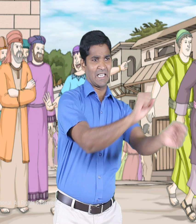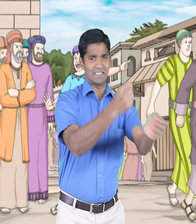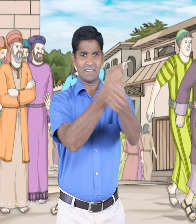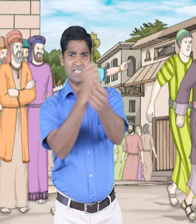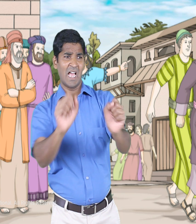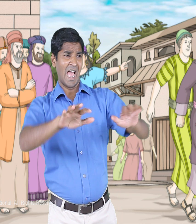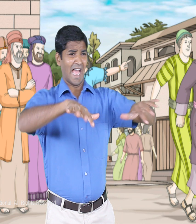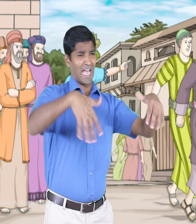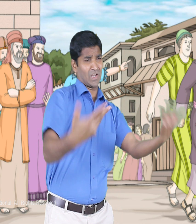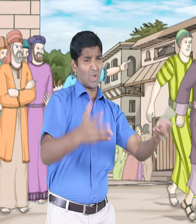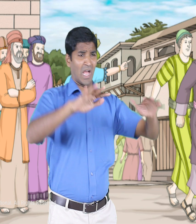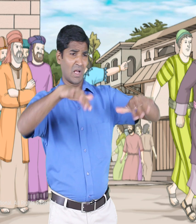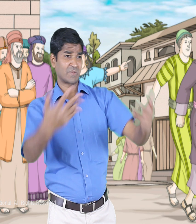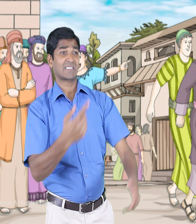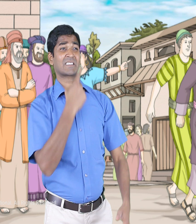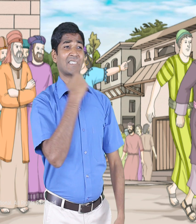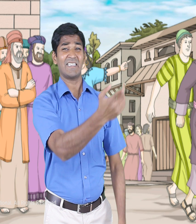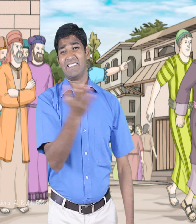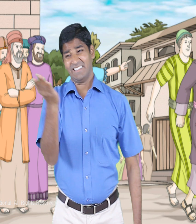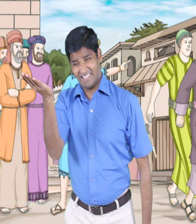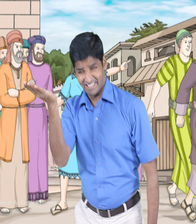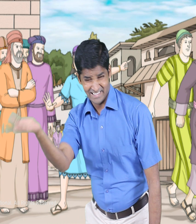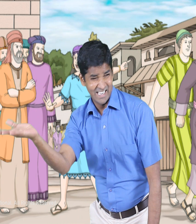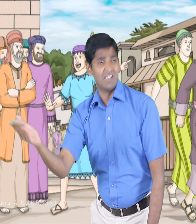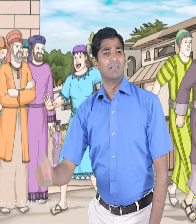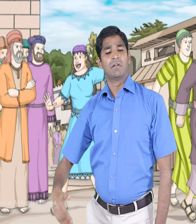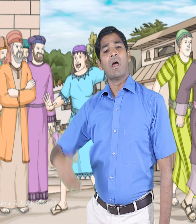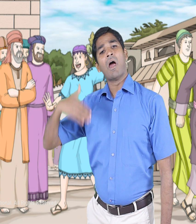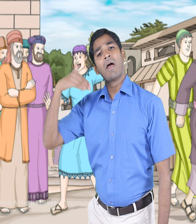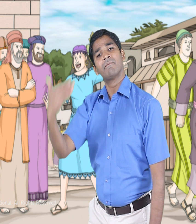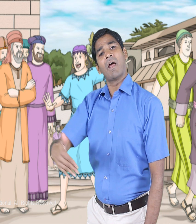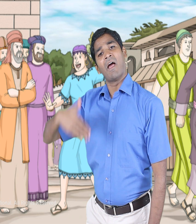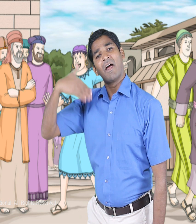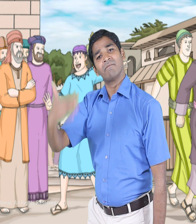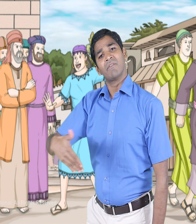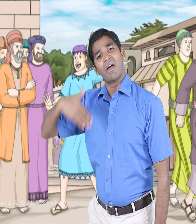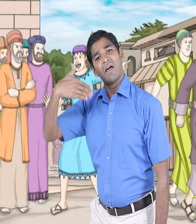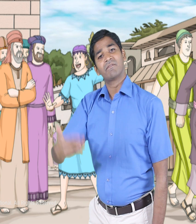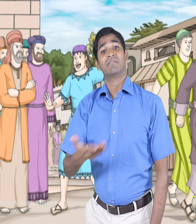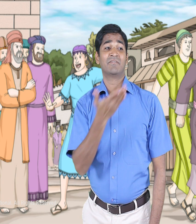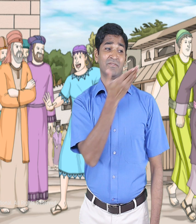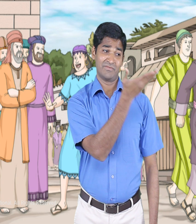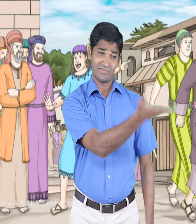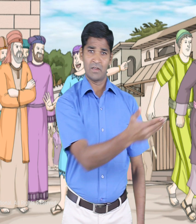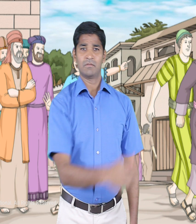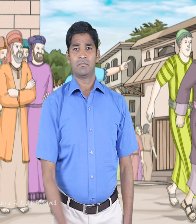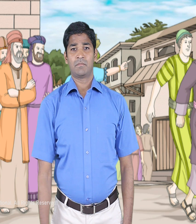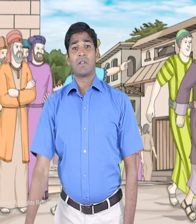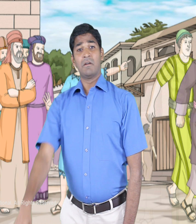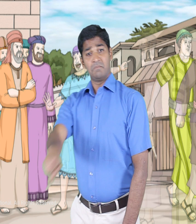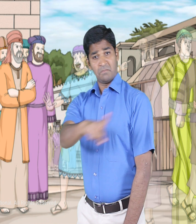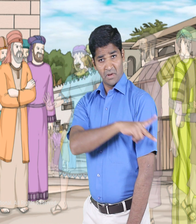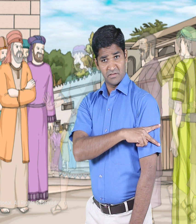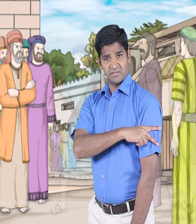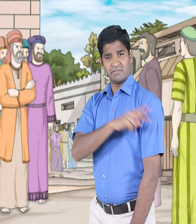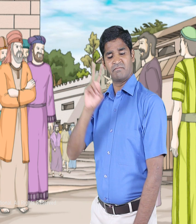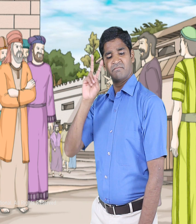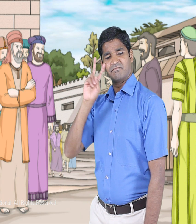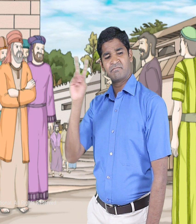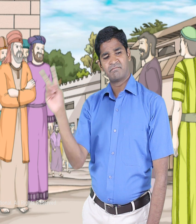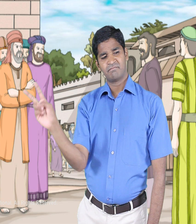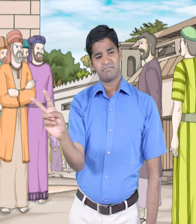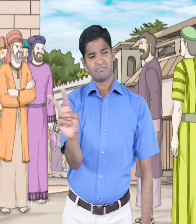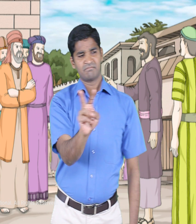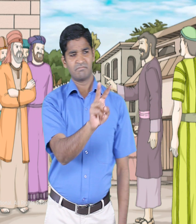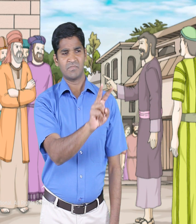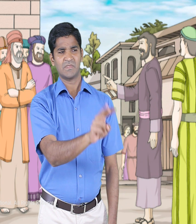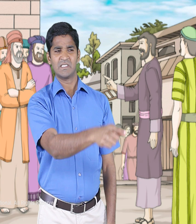She continued this for many days.